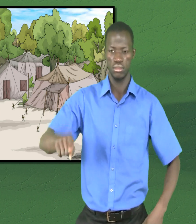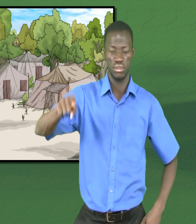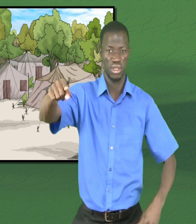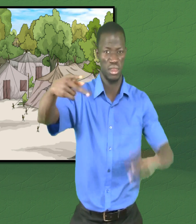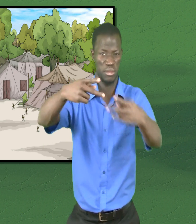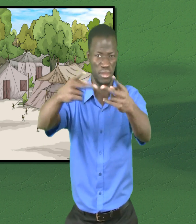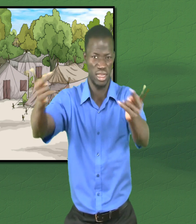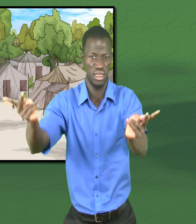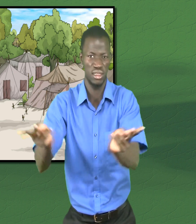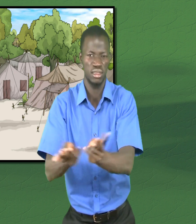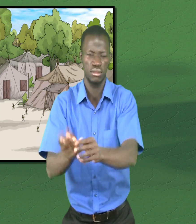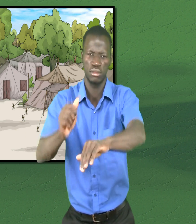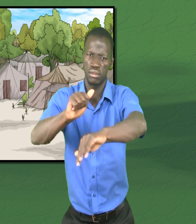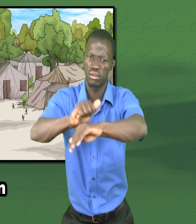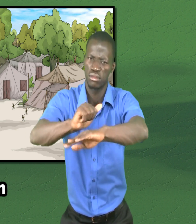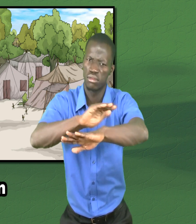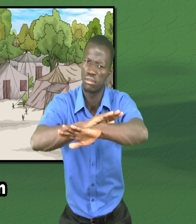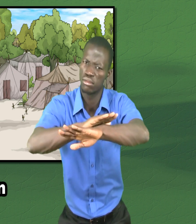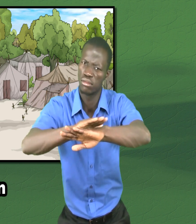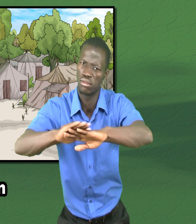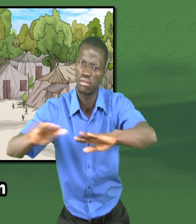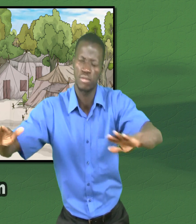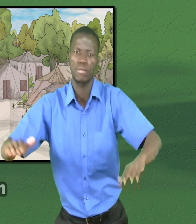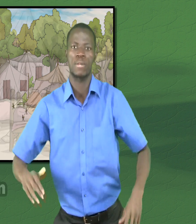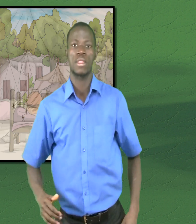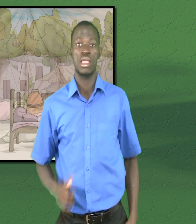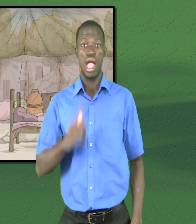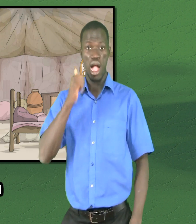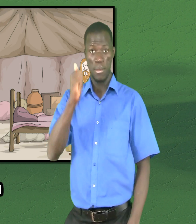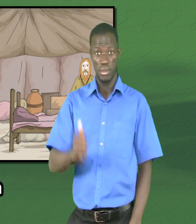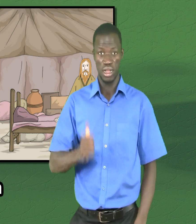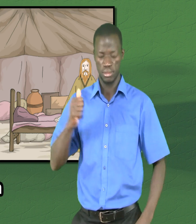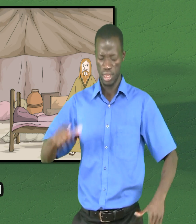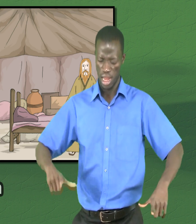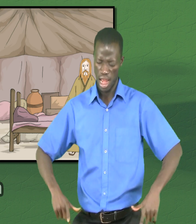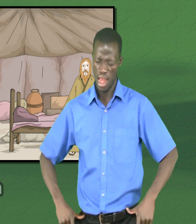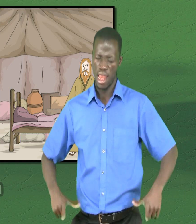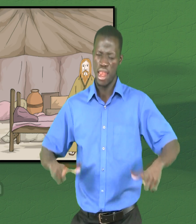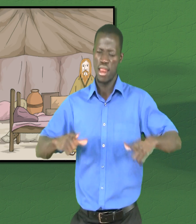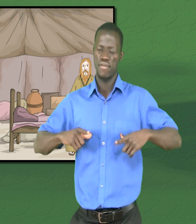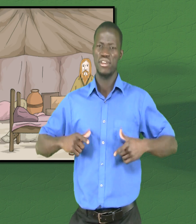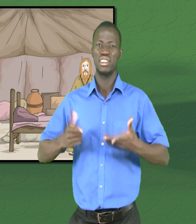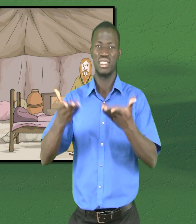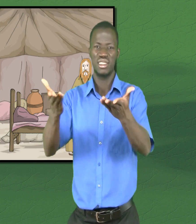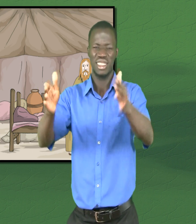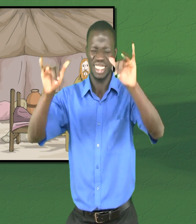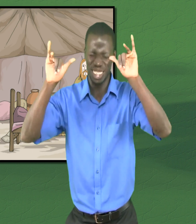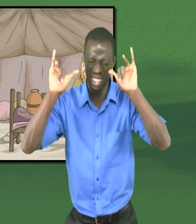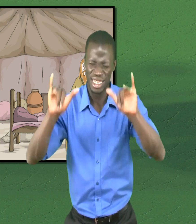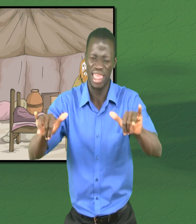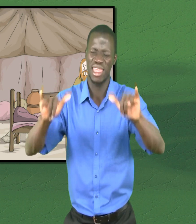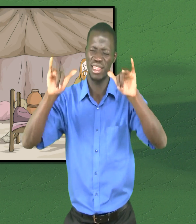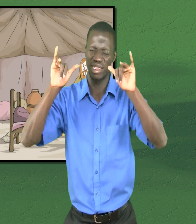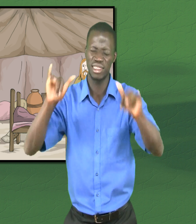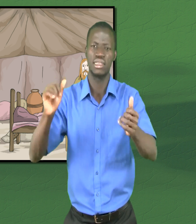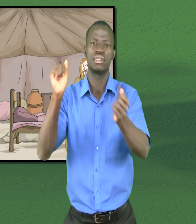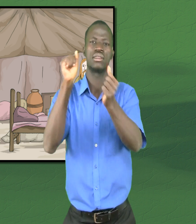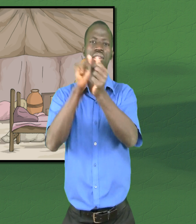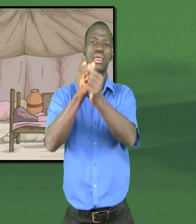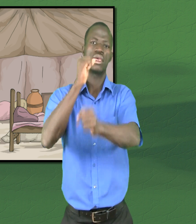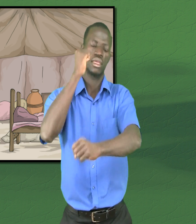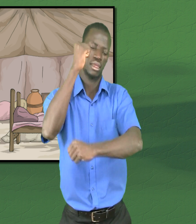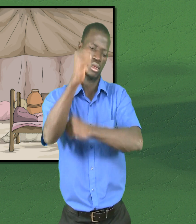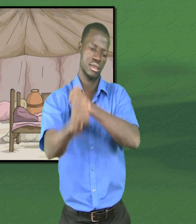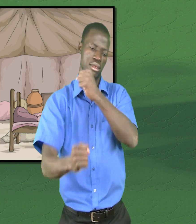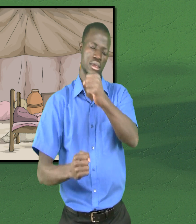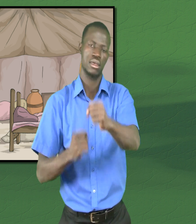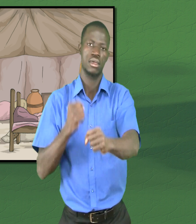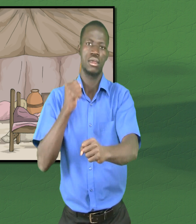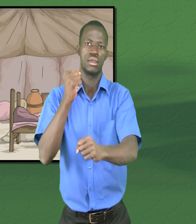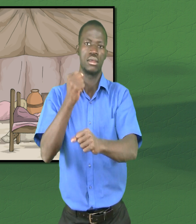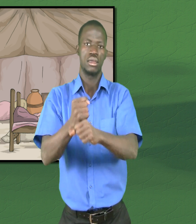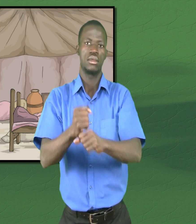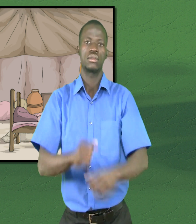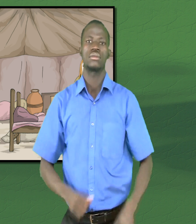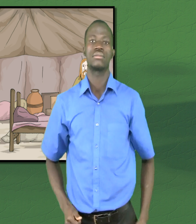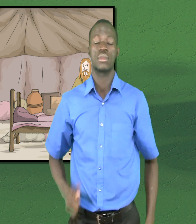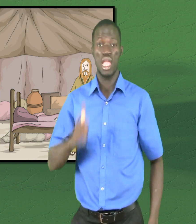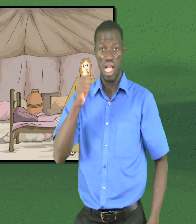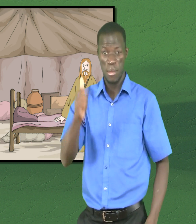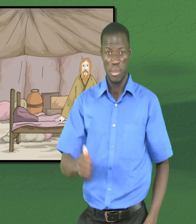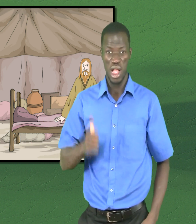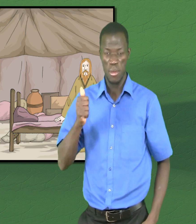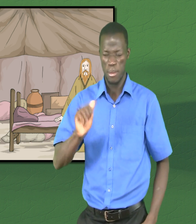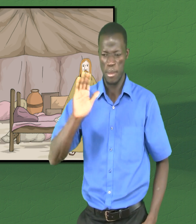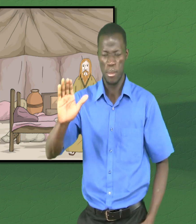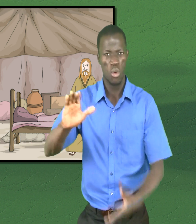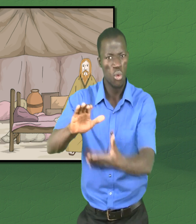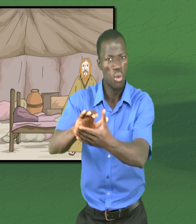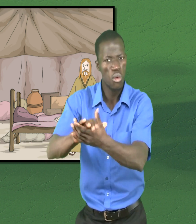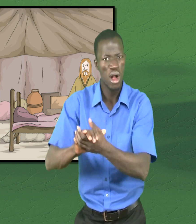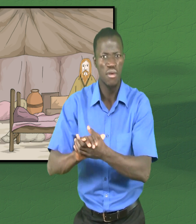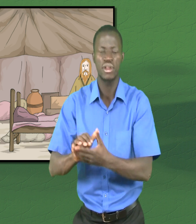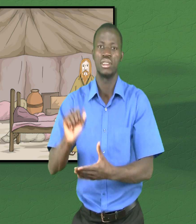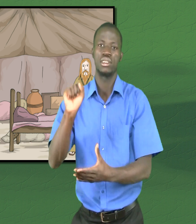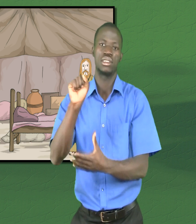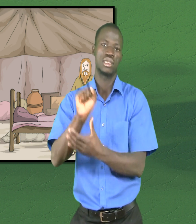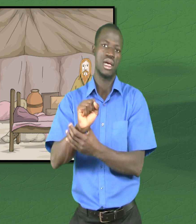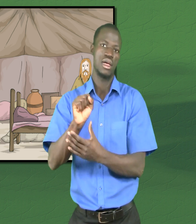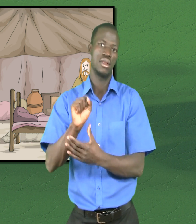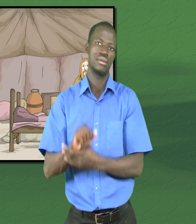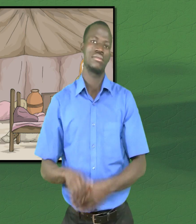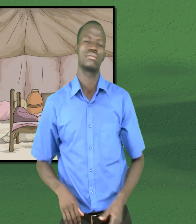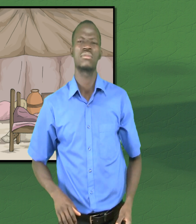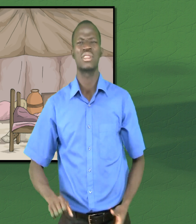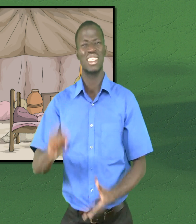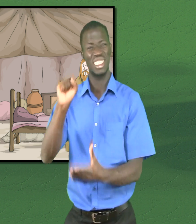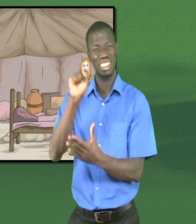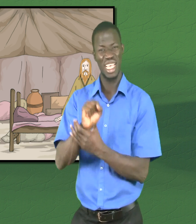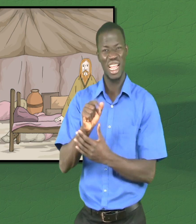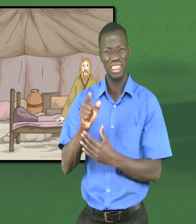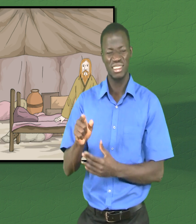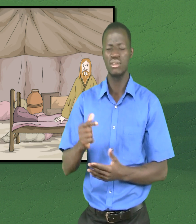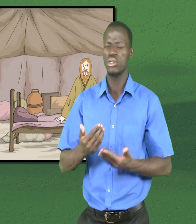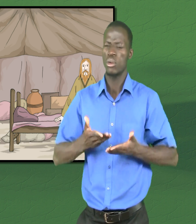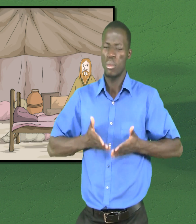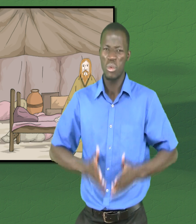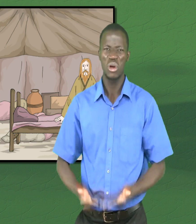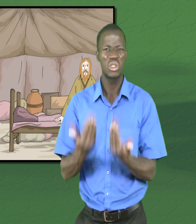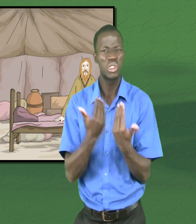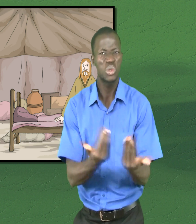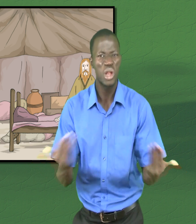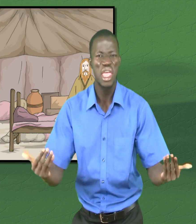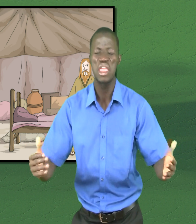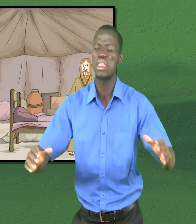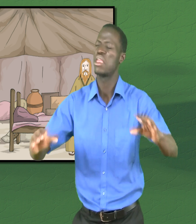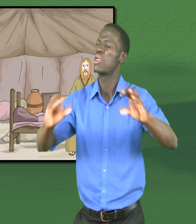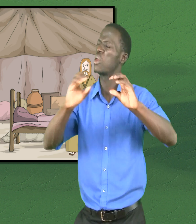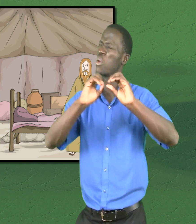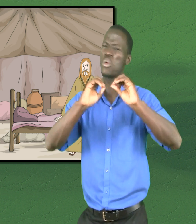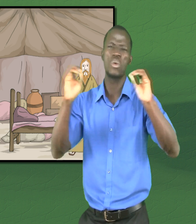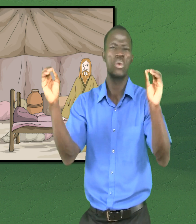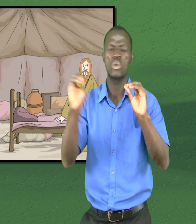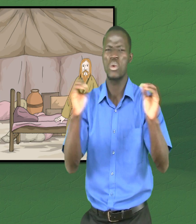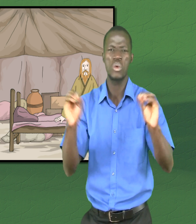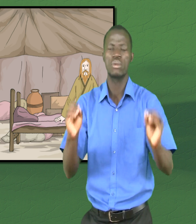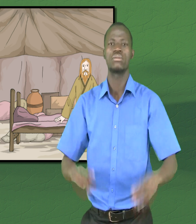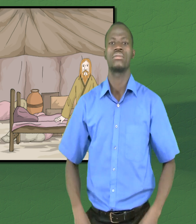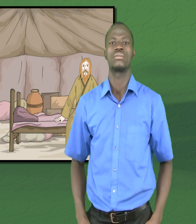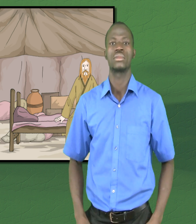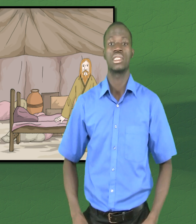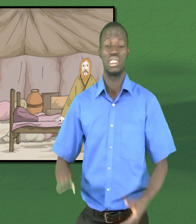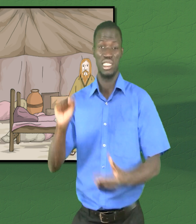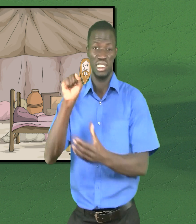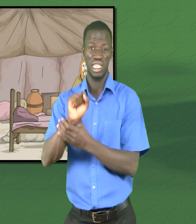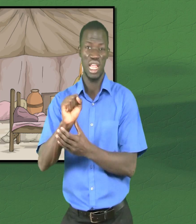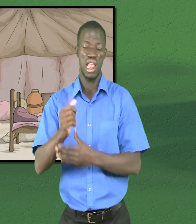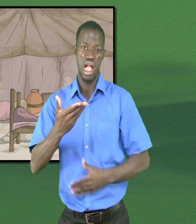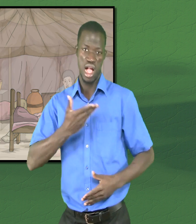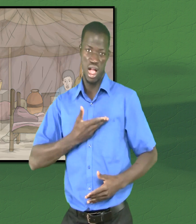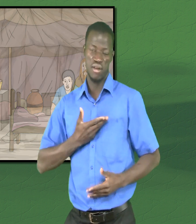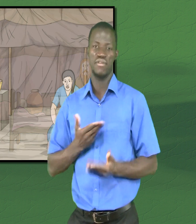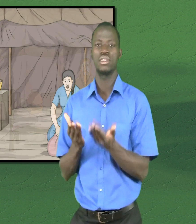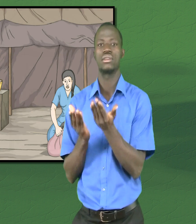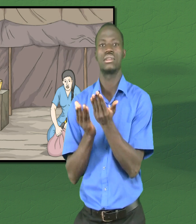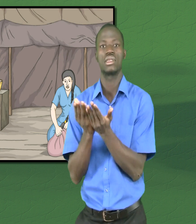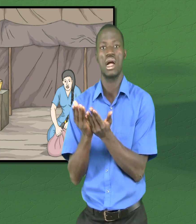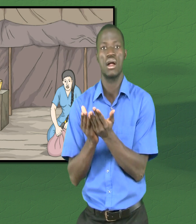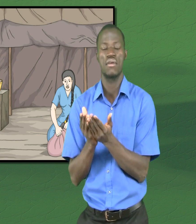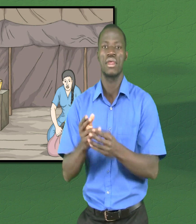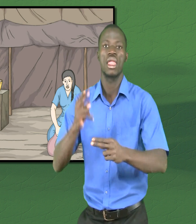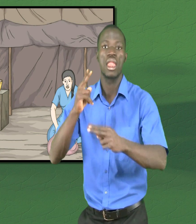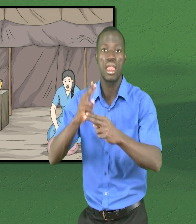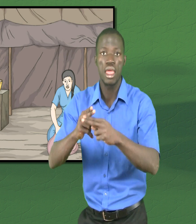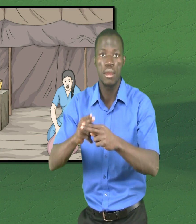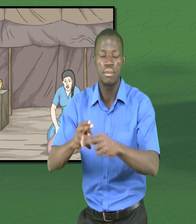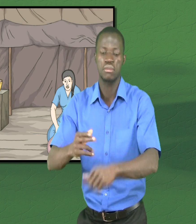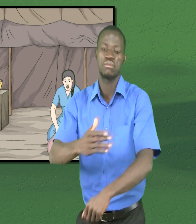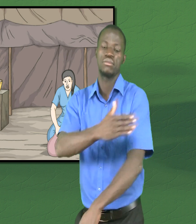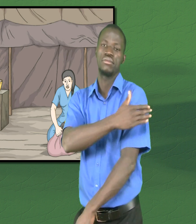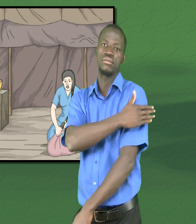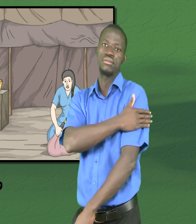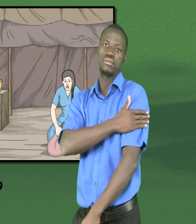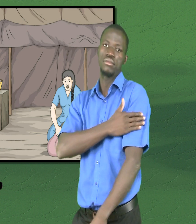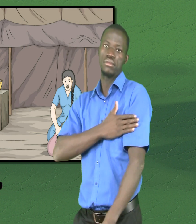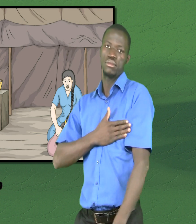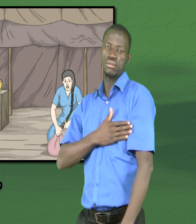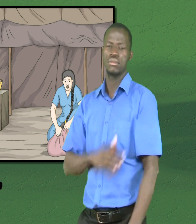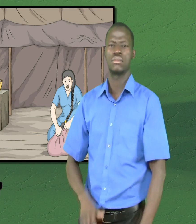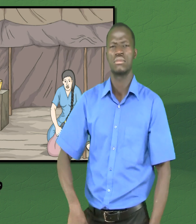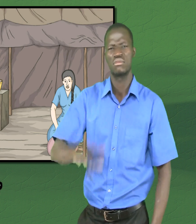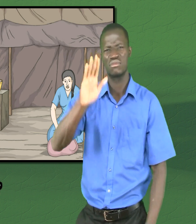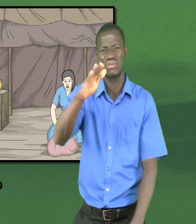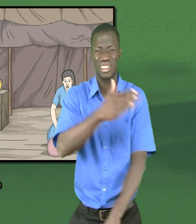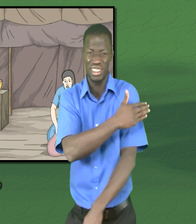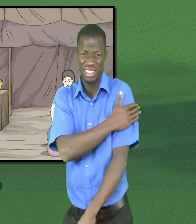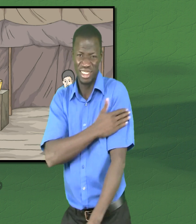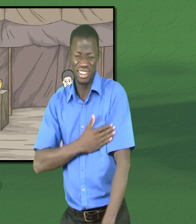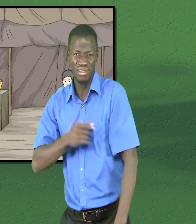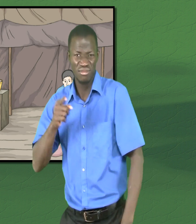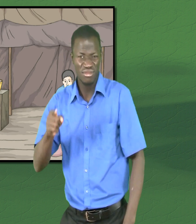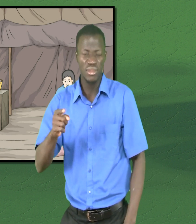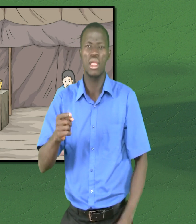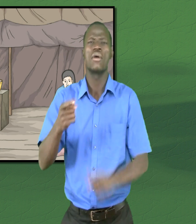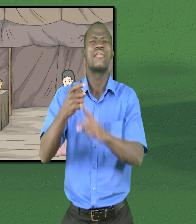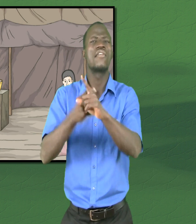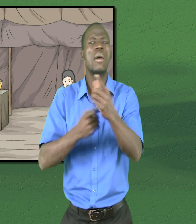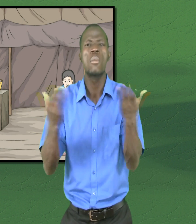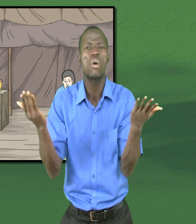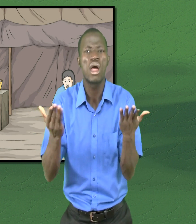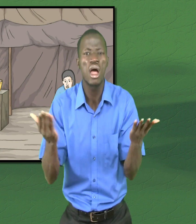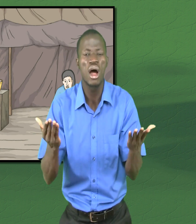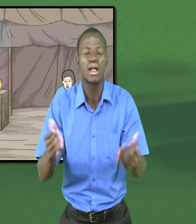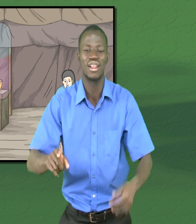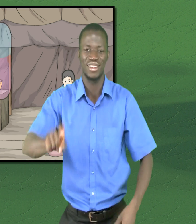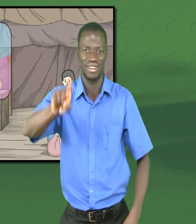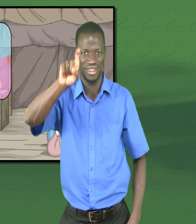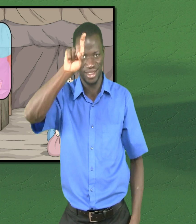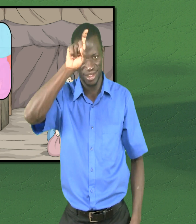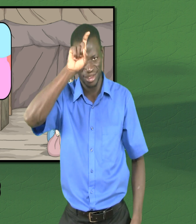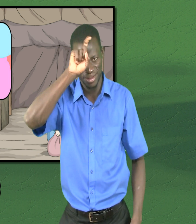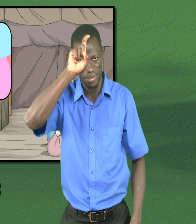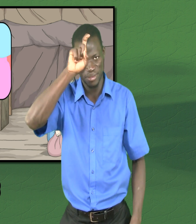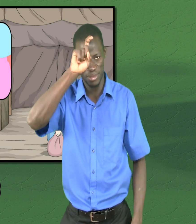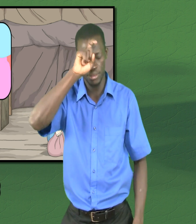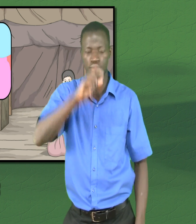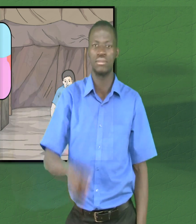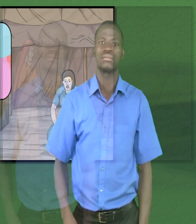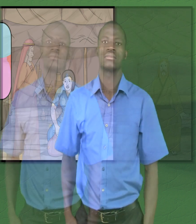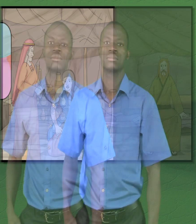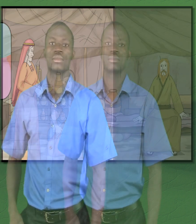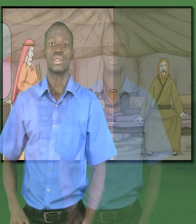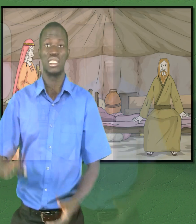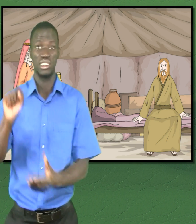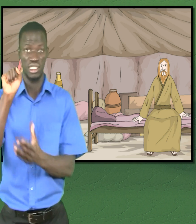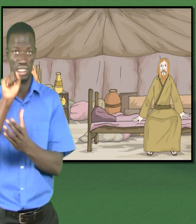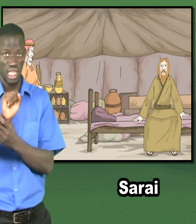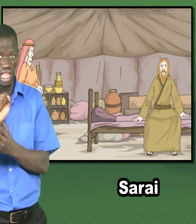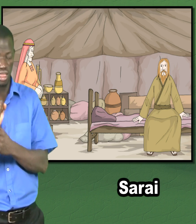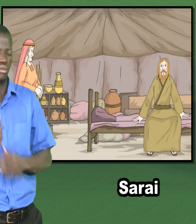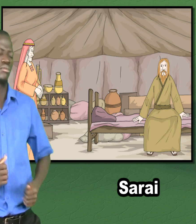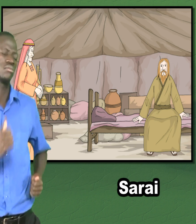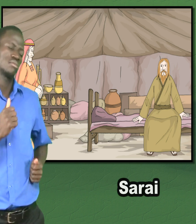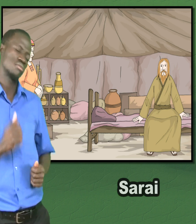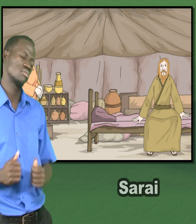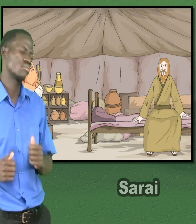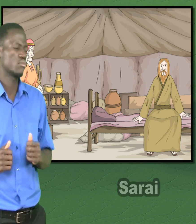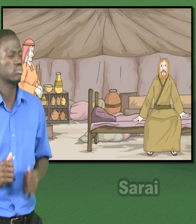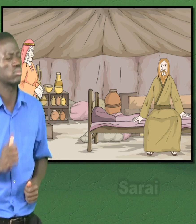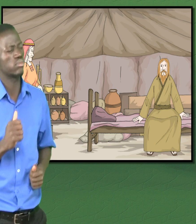Now Abram’s wife Sarai had borne him no children, but she had an Egyptian maidservant named Hagar.